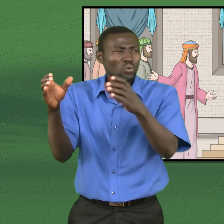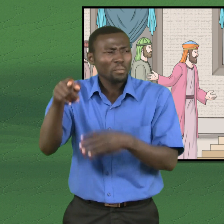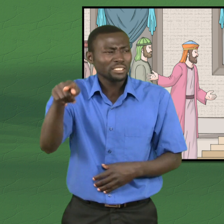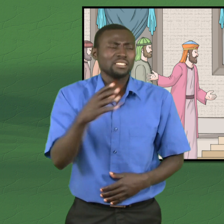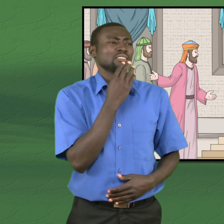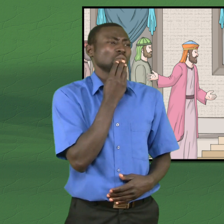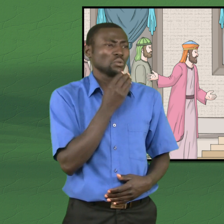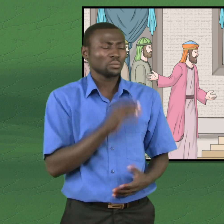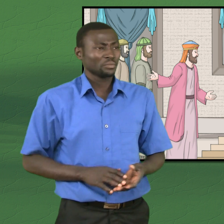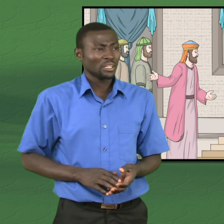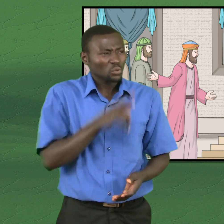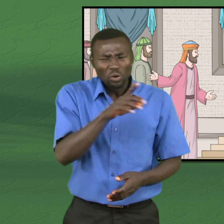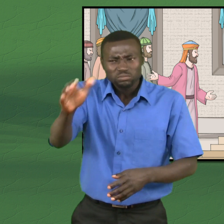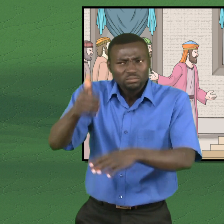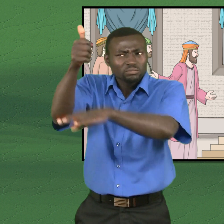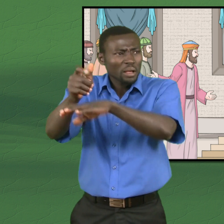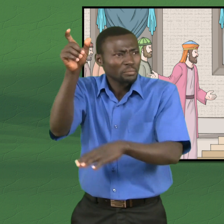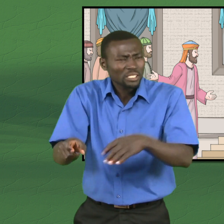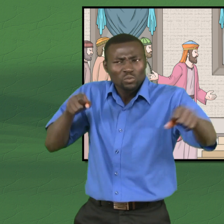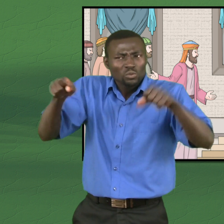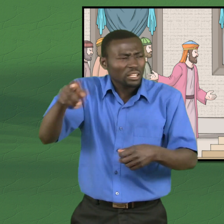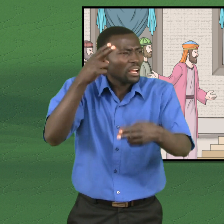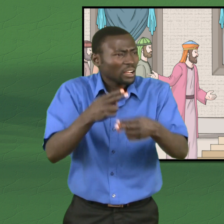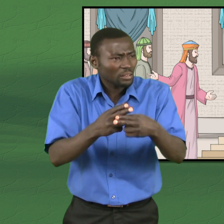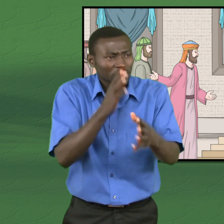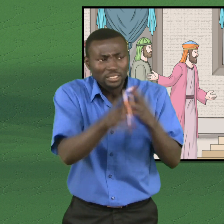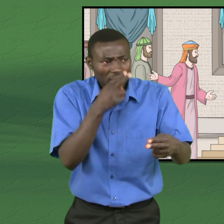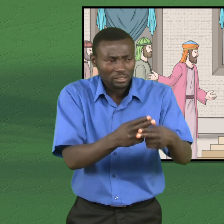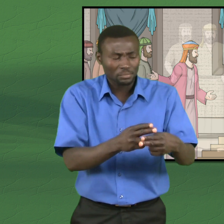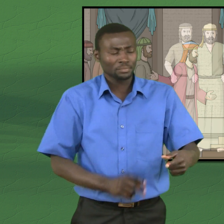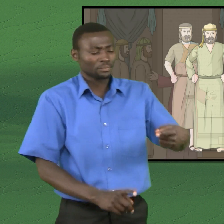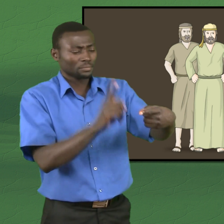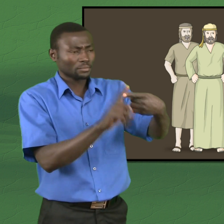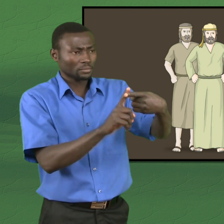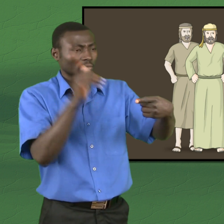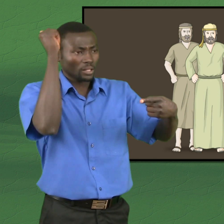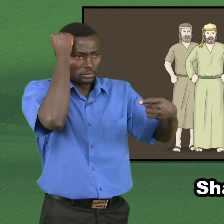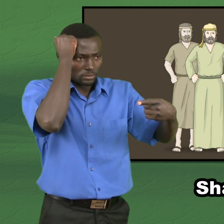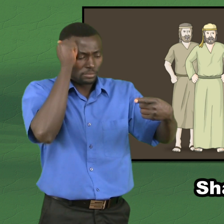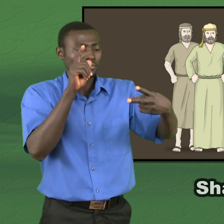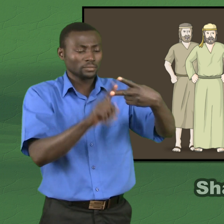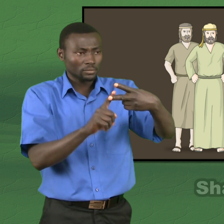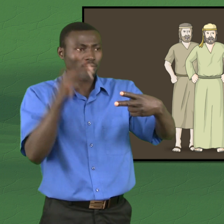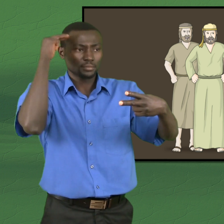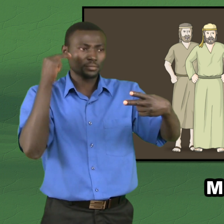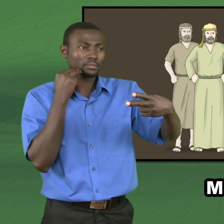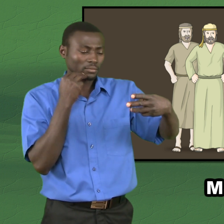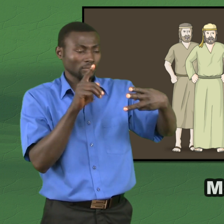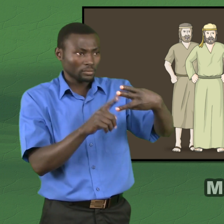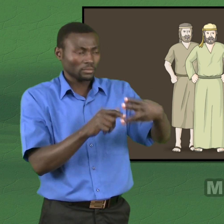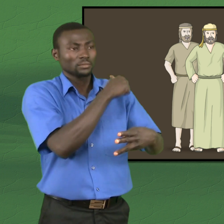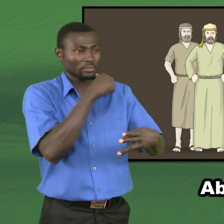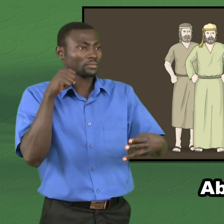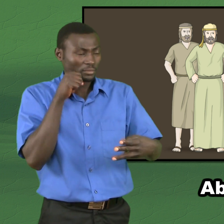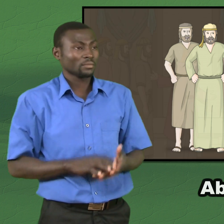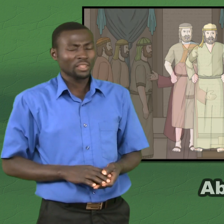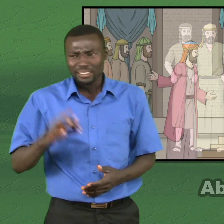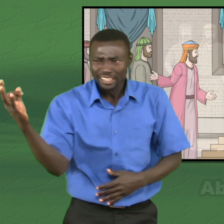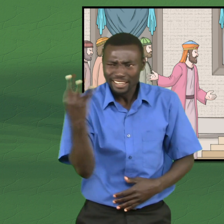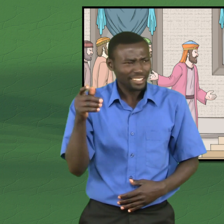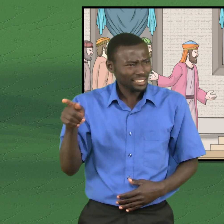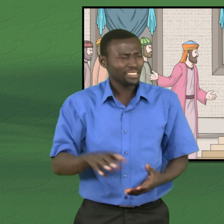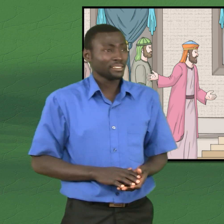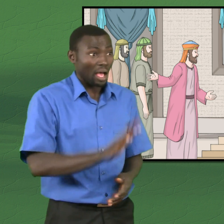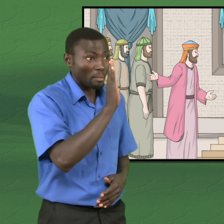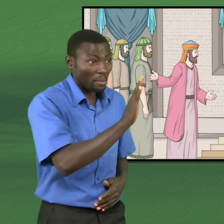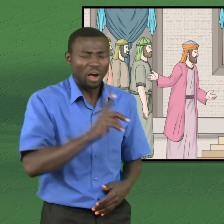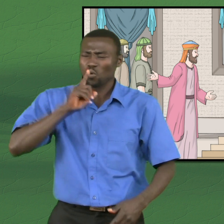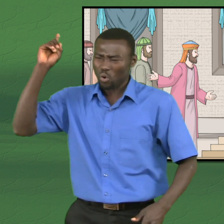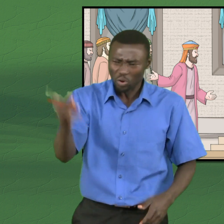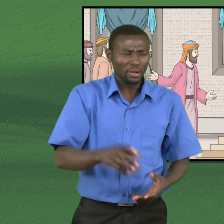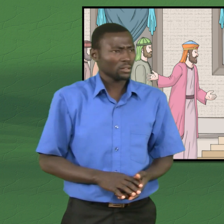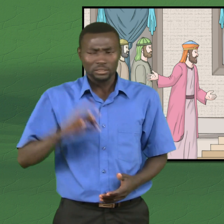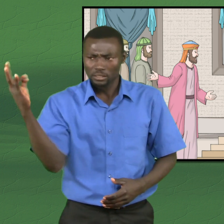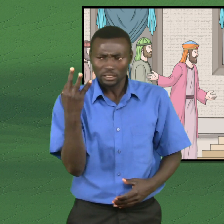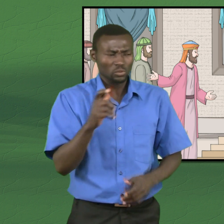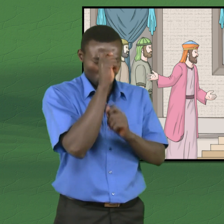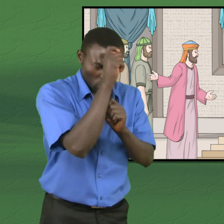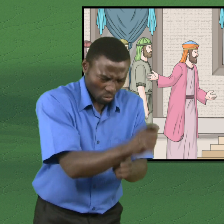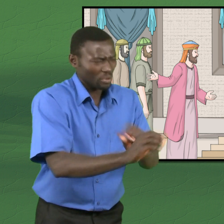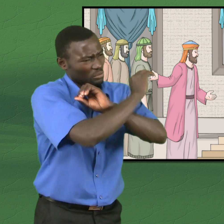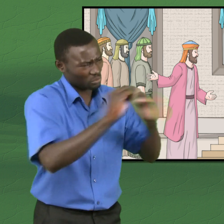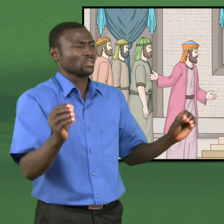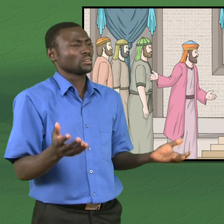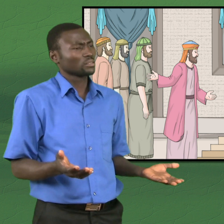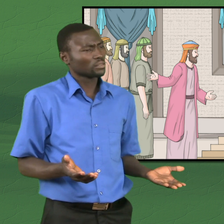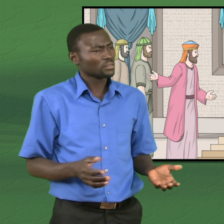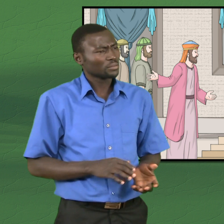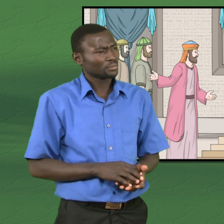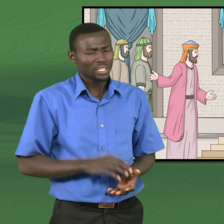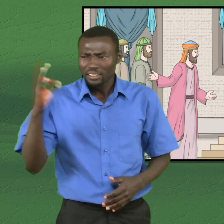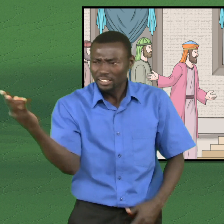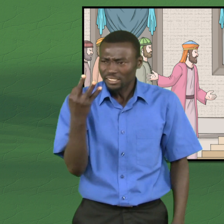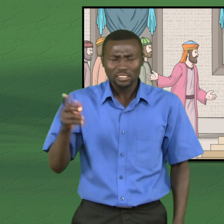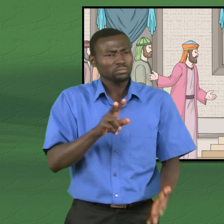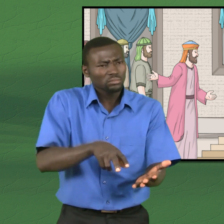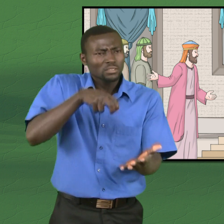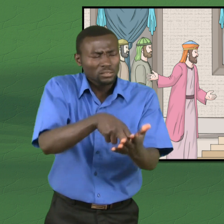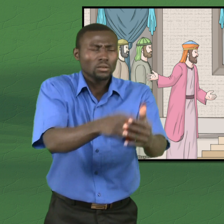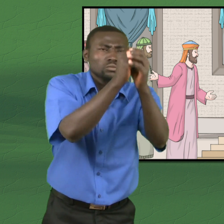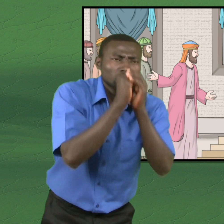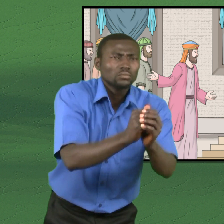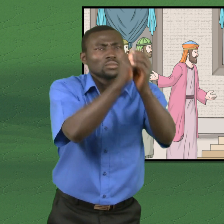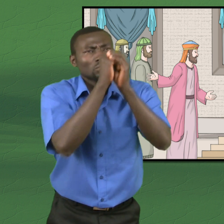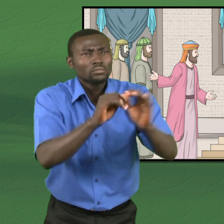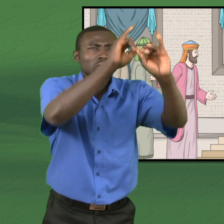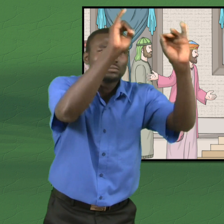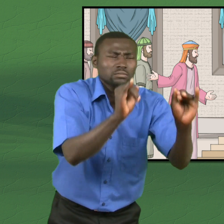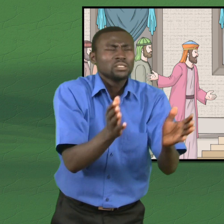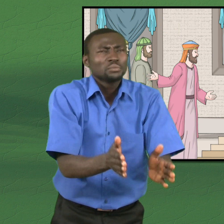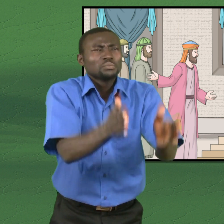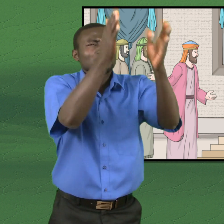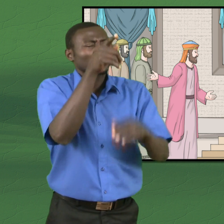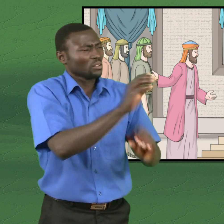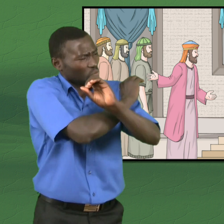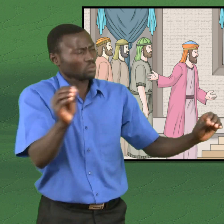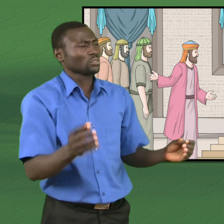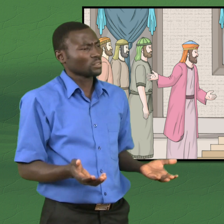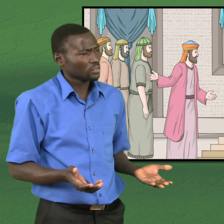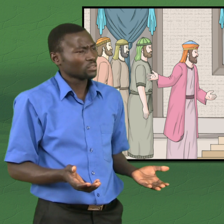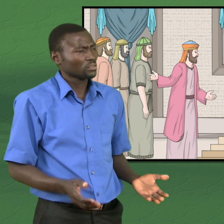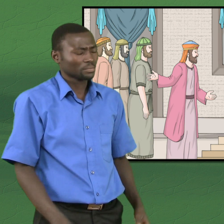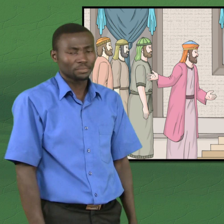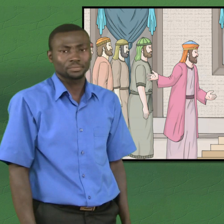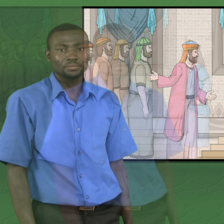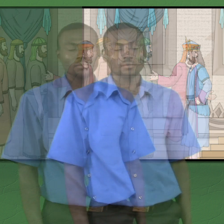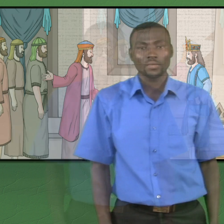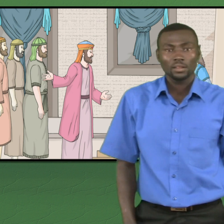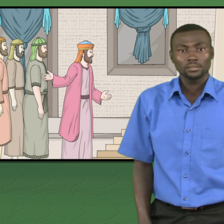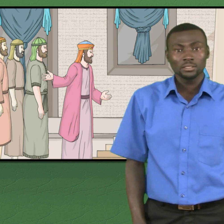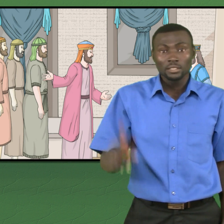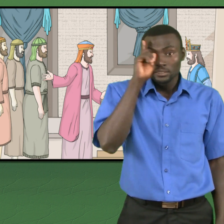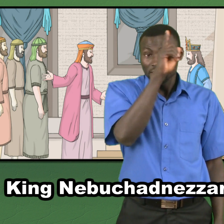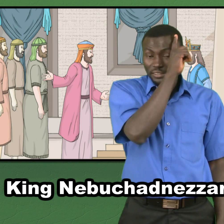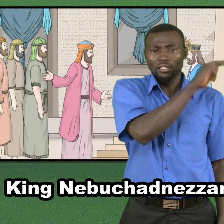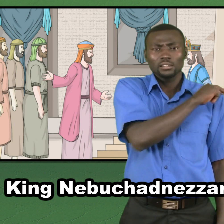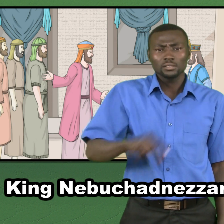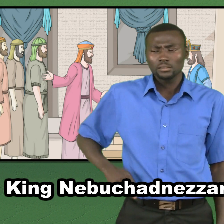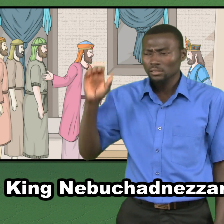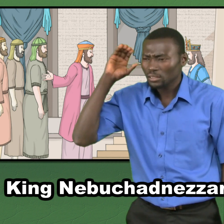But there are some Jews you have appointed to manage the province of Babylon—Shadrach, Meshach, and Abednego—who have ignored you, O king, and have refused to serve your gods or worship the golden statue you have set up.”